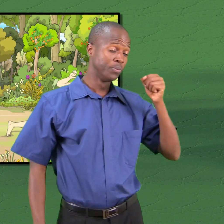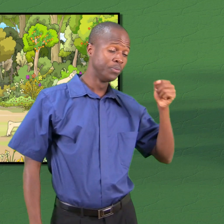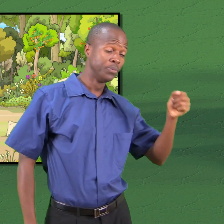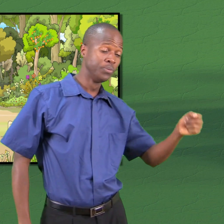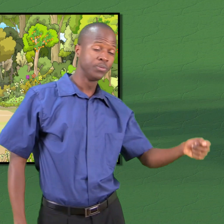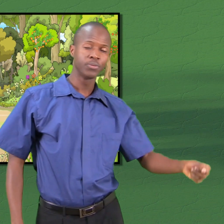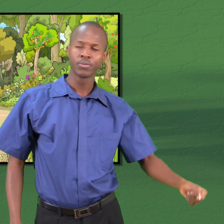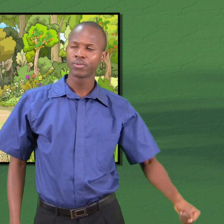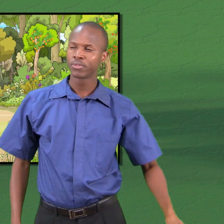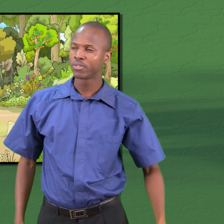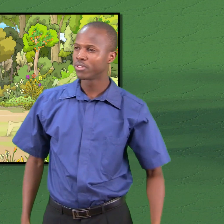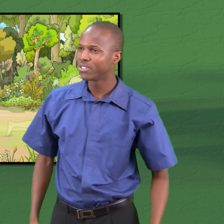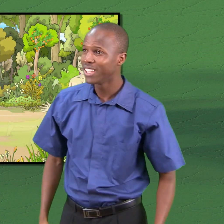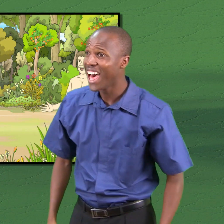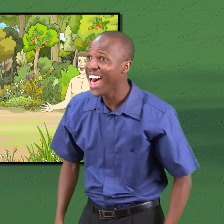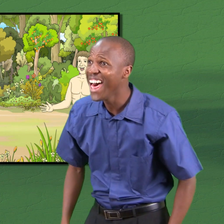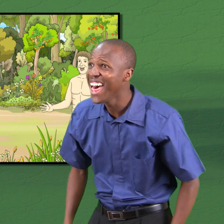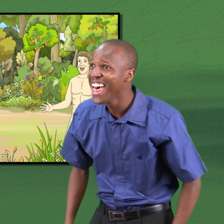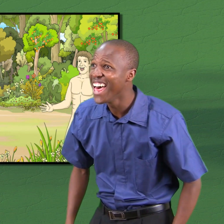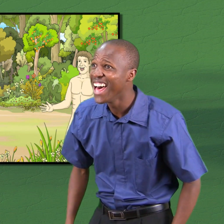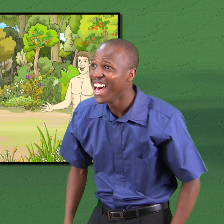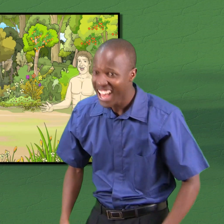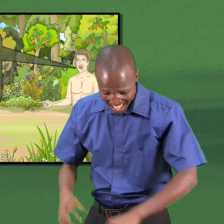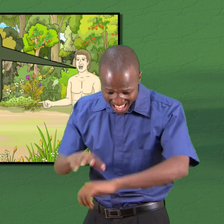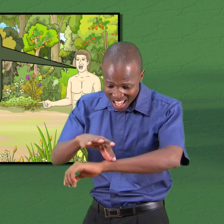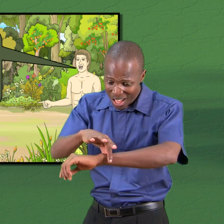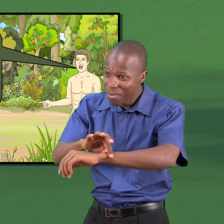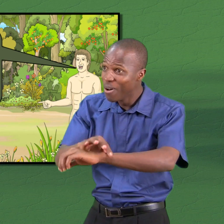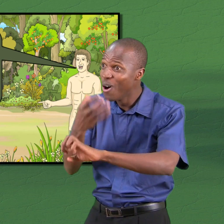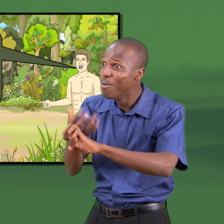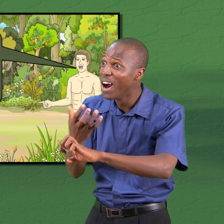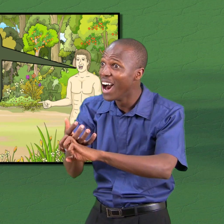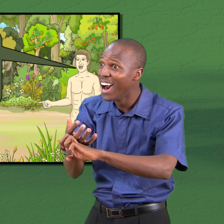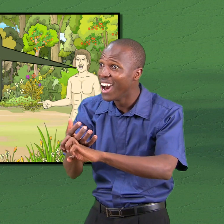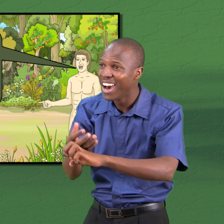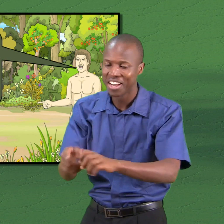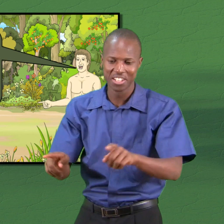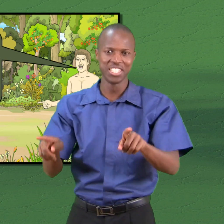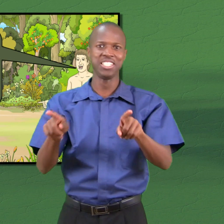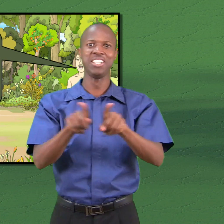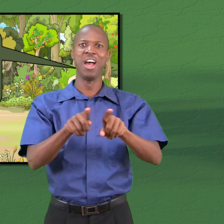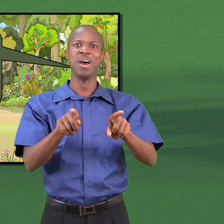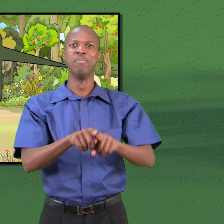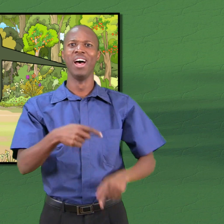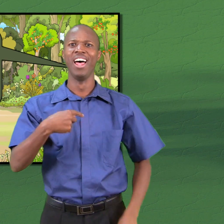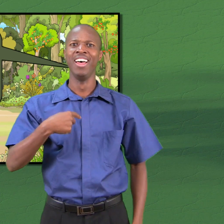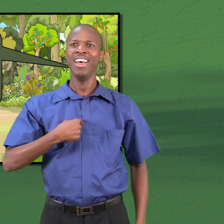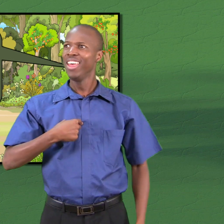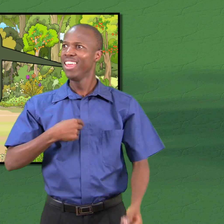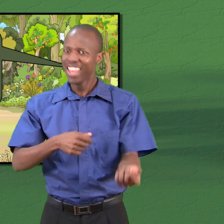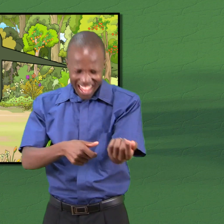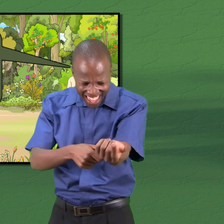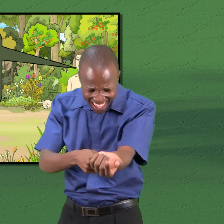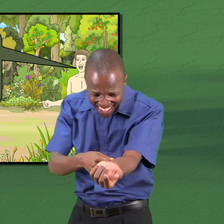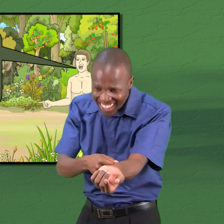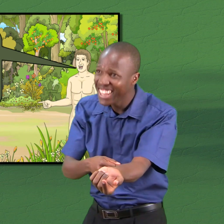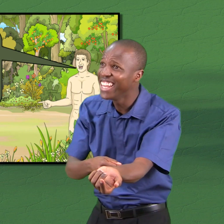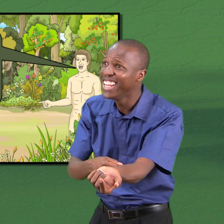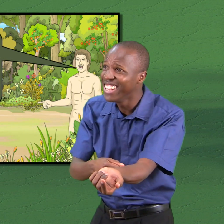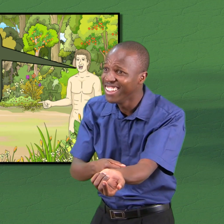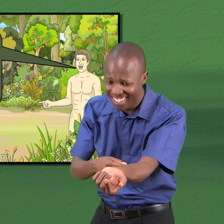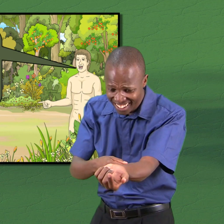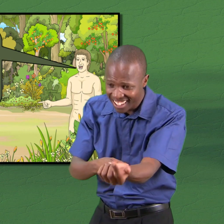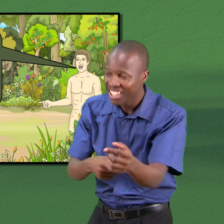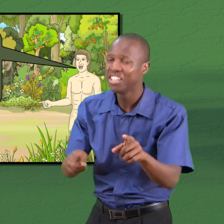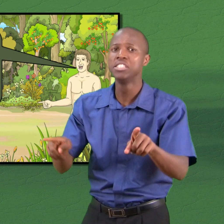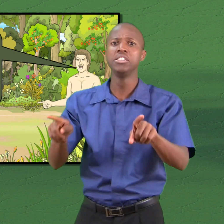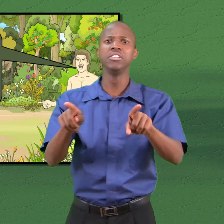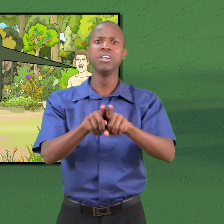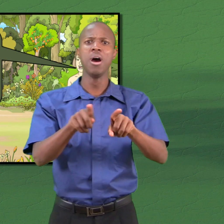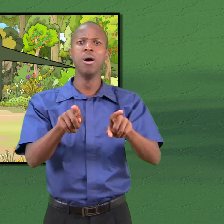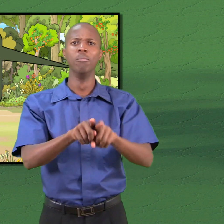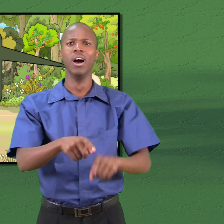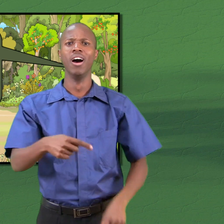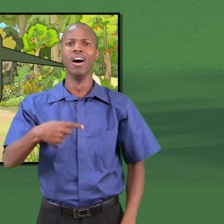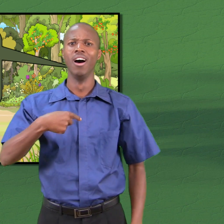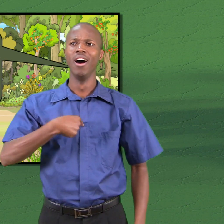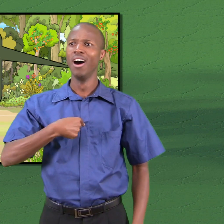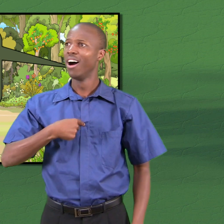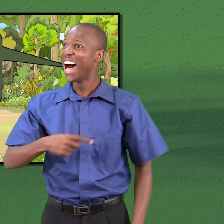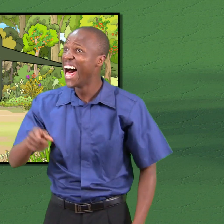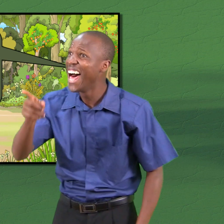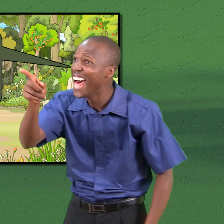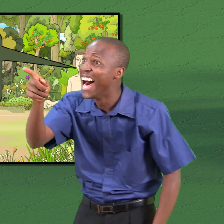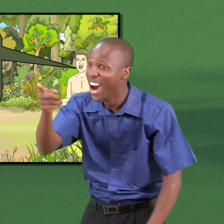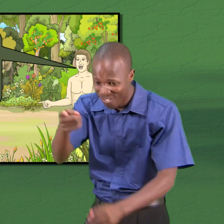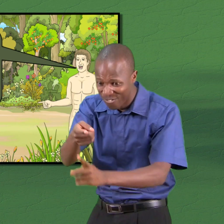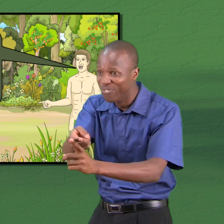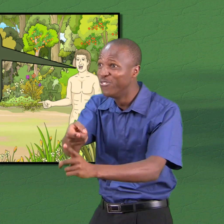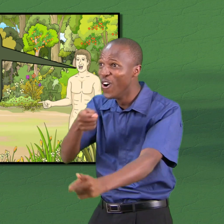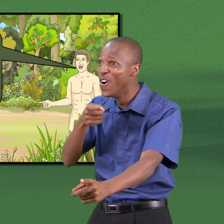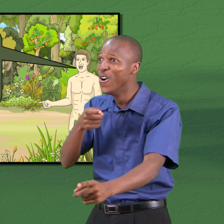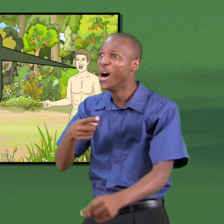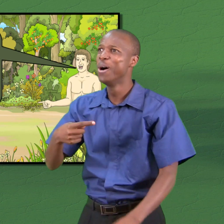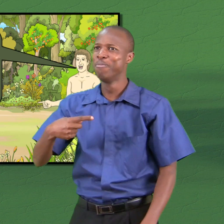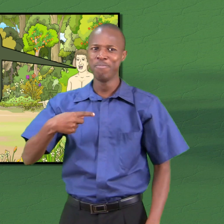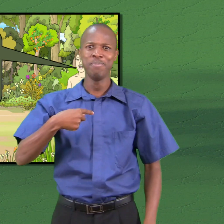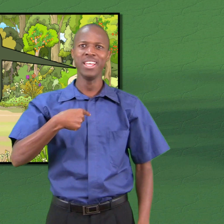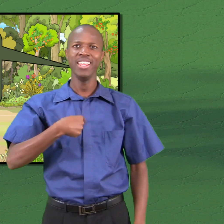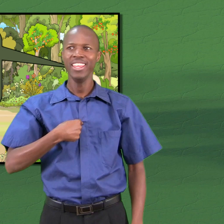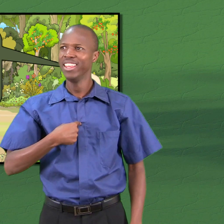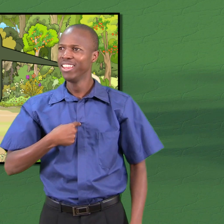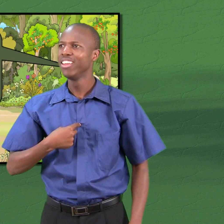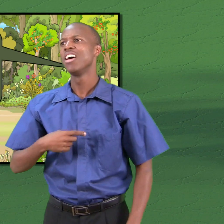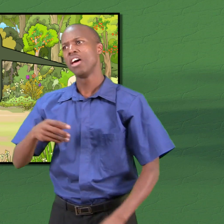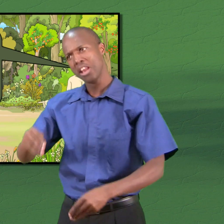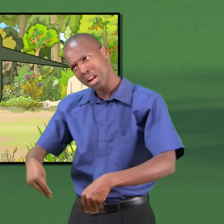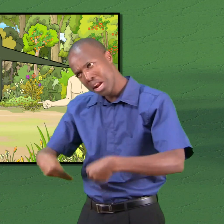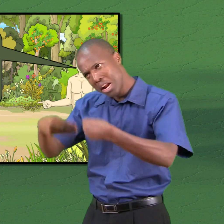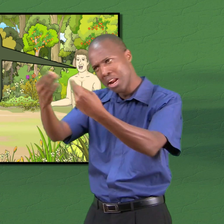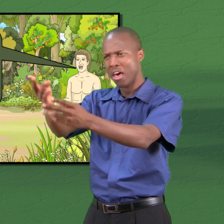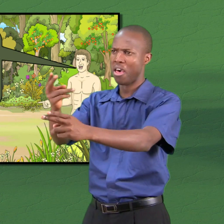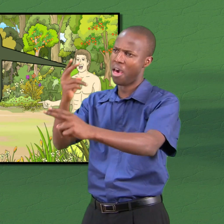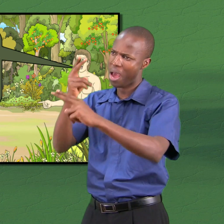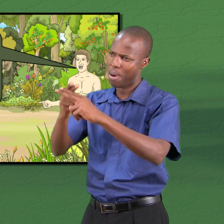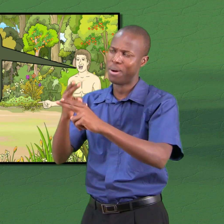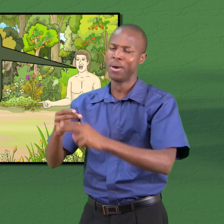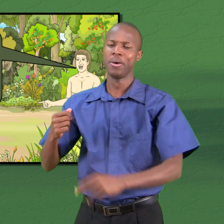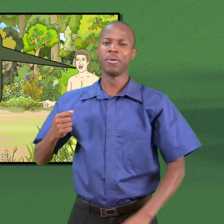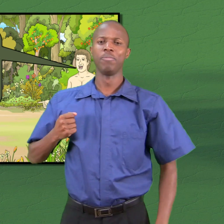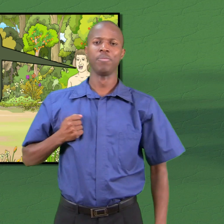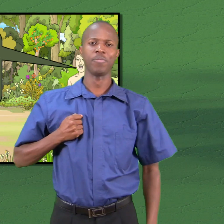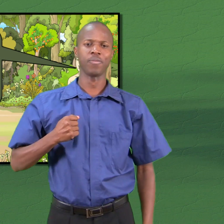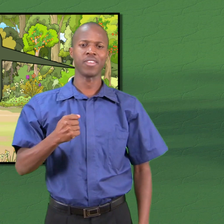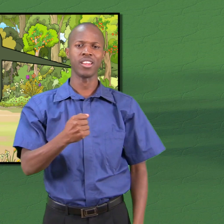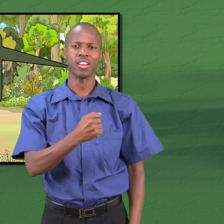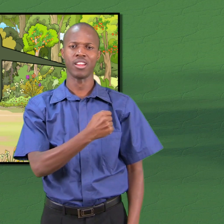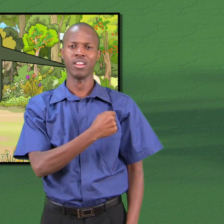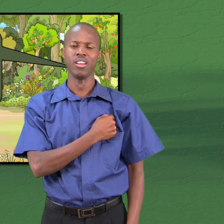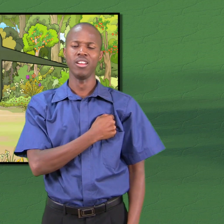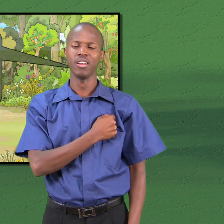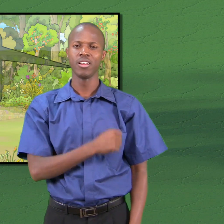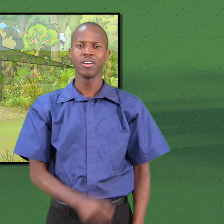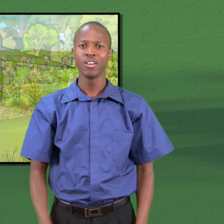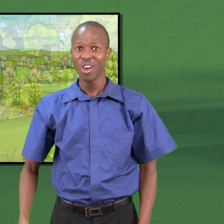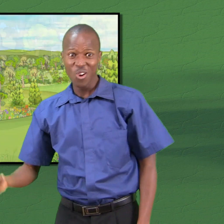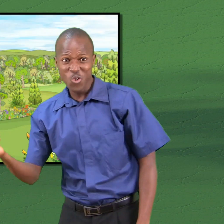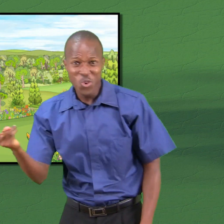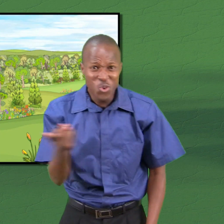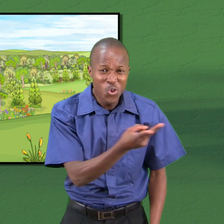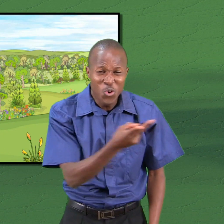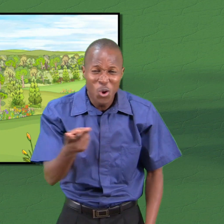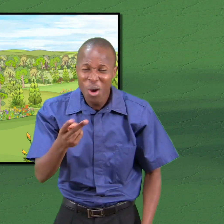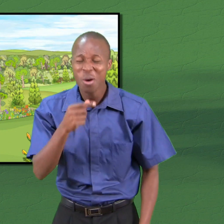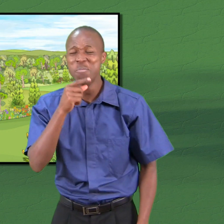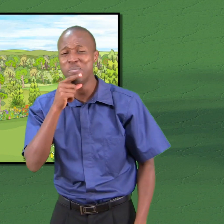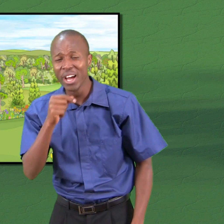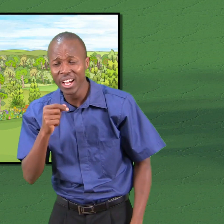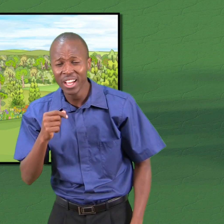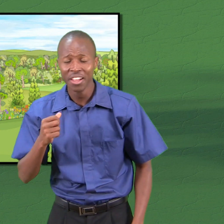And the man said: “This is now bone of my bones and flesh of my flesh; she shall be called ‘woman,’ for out of man she was taken.”